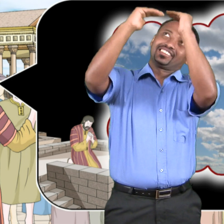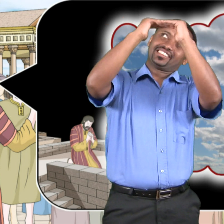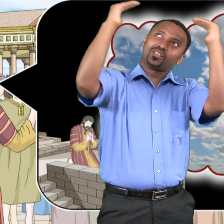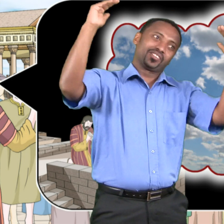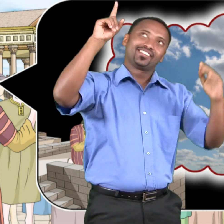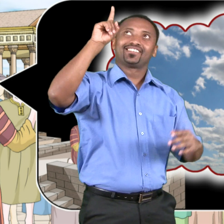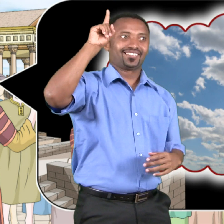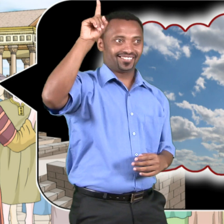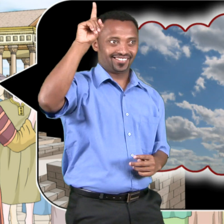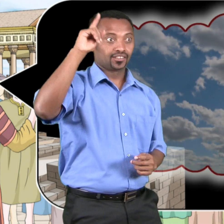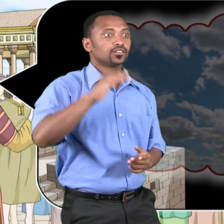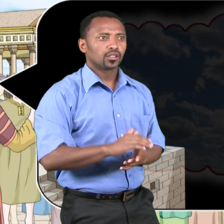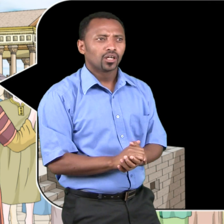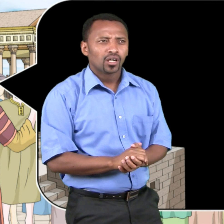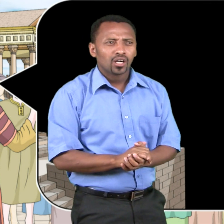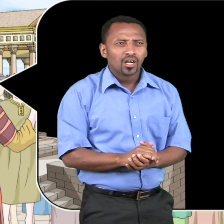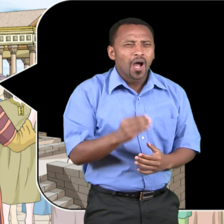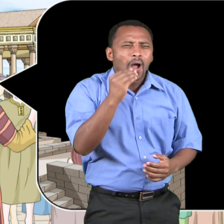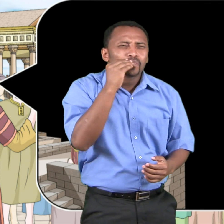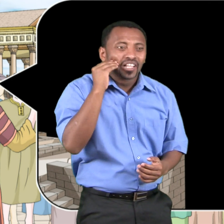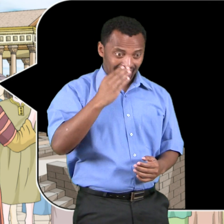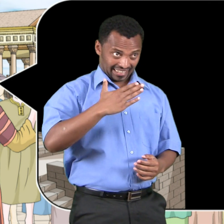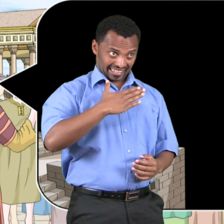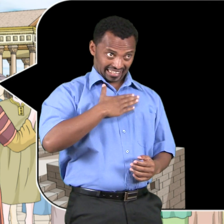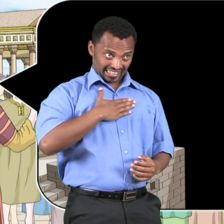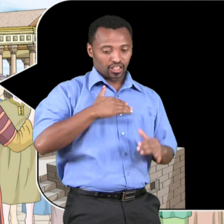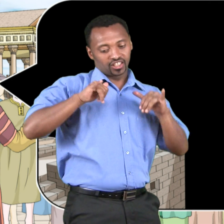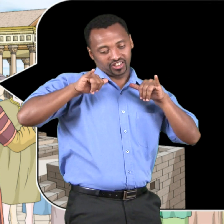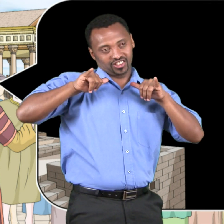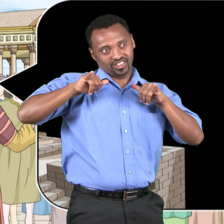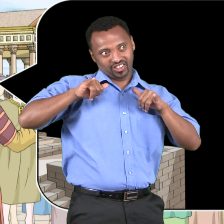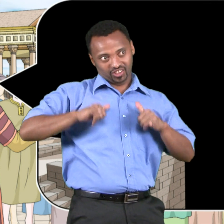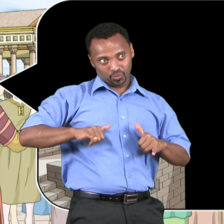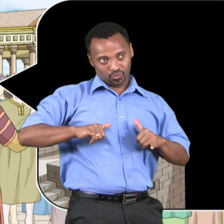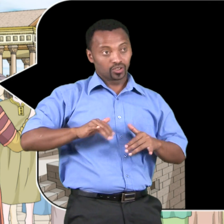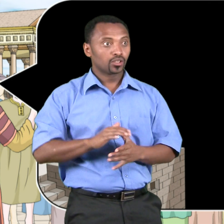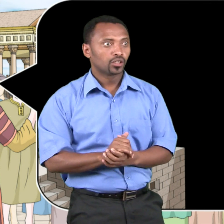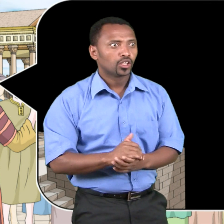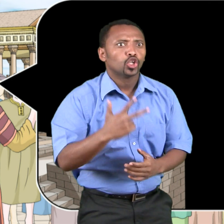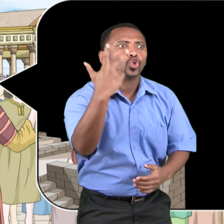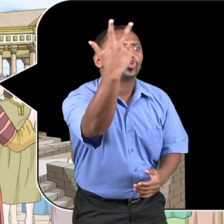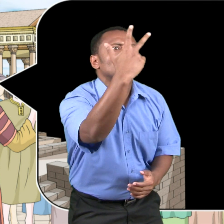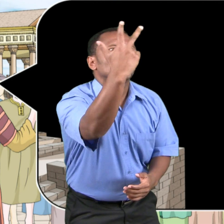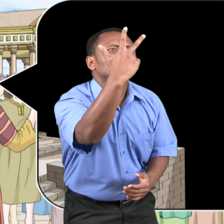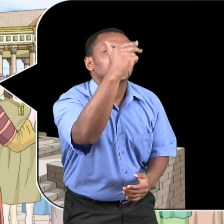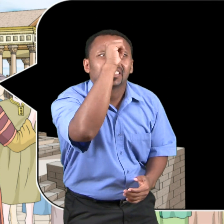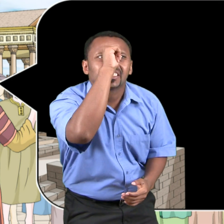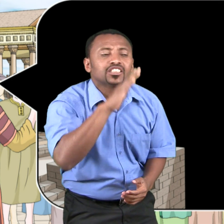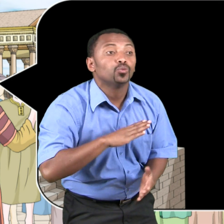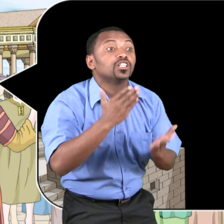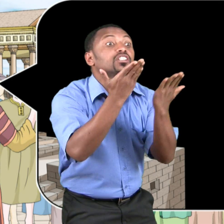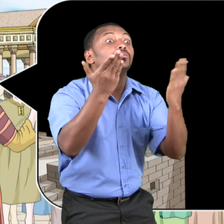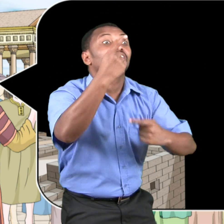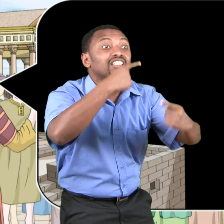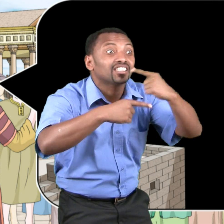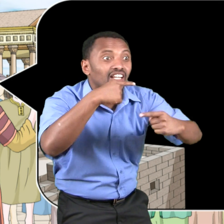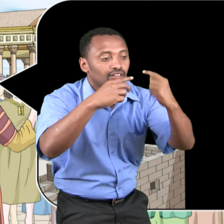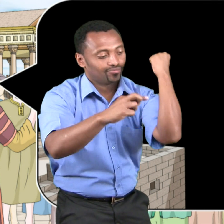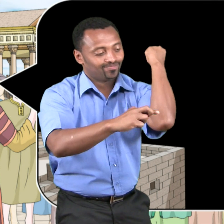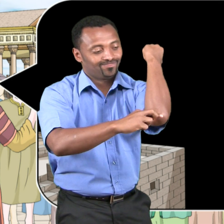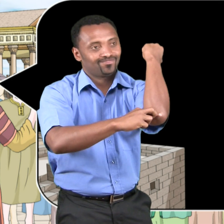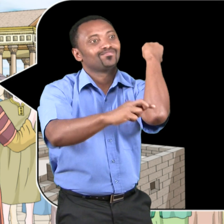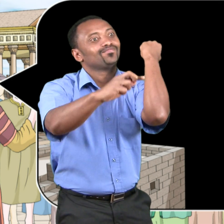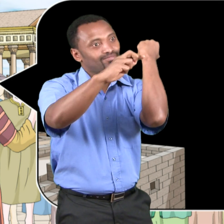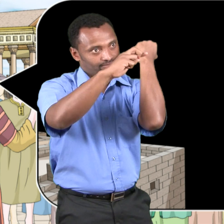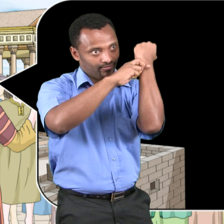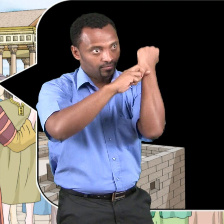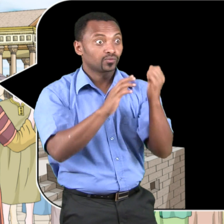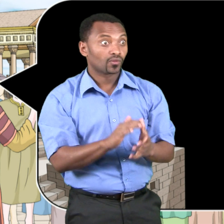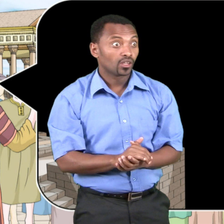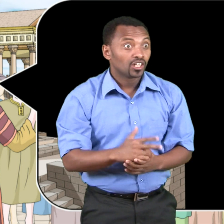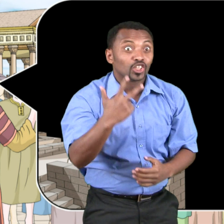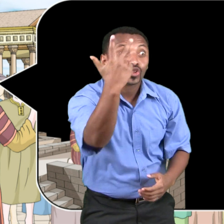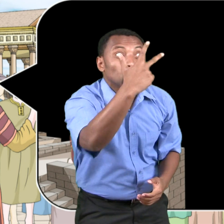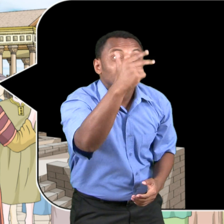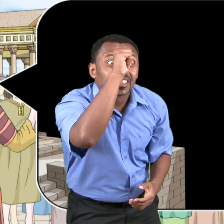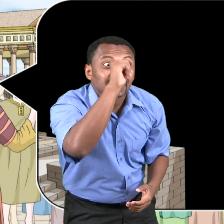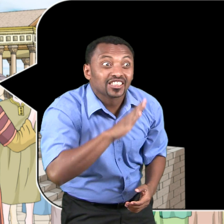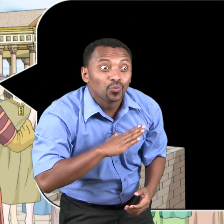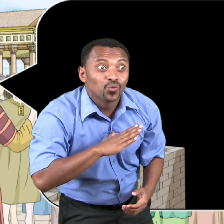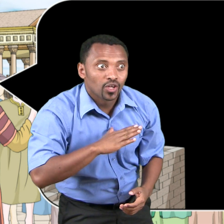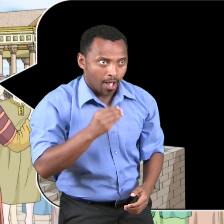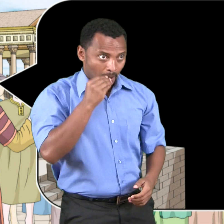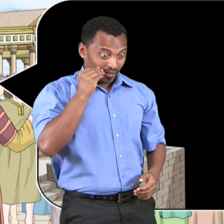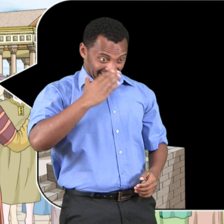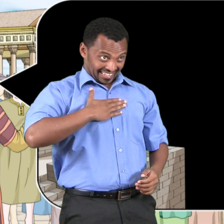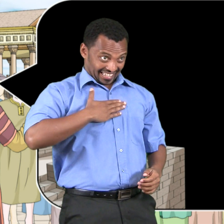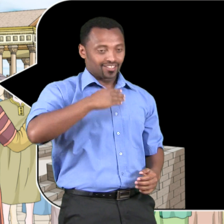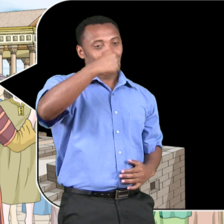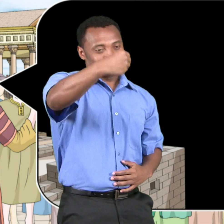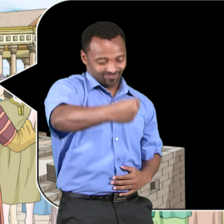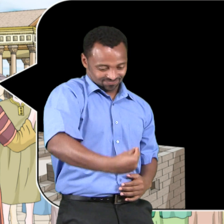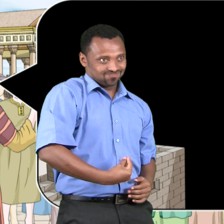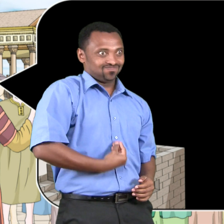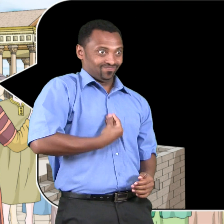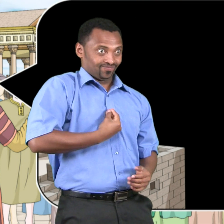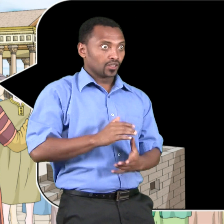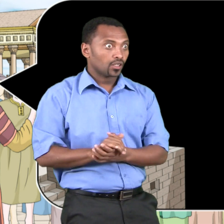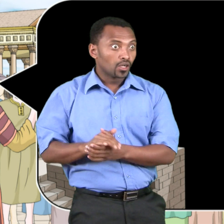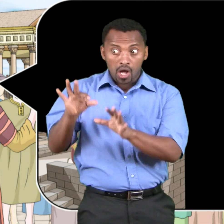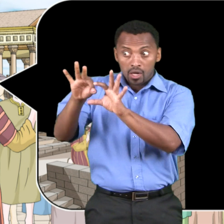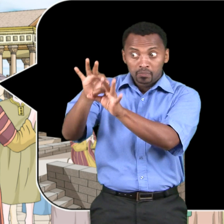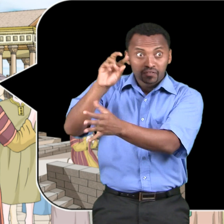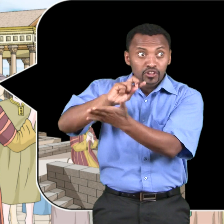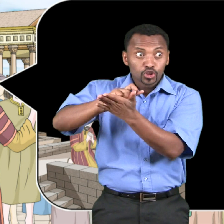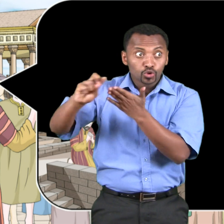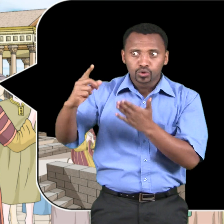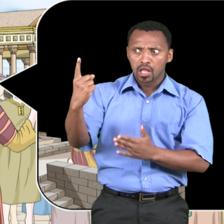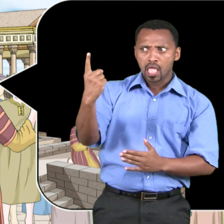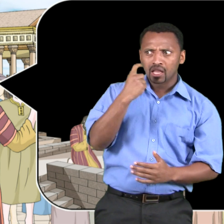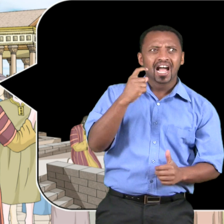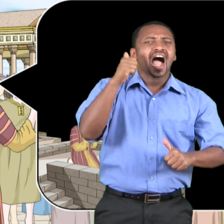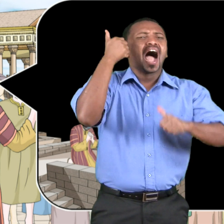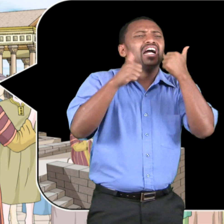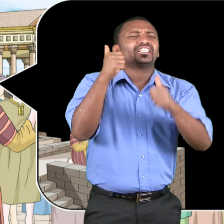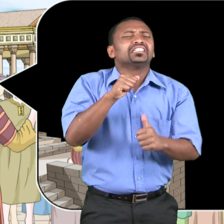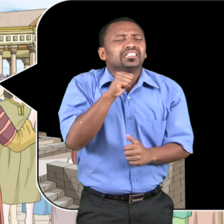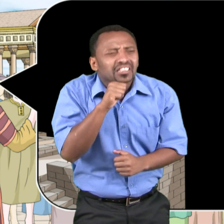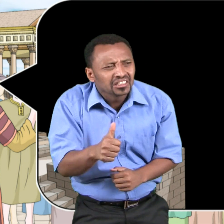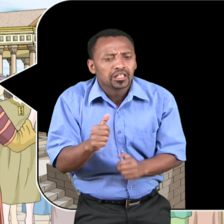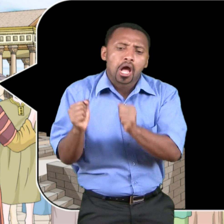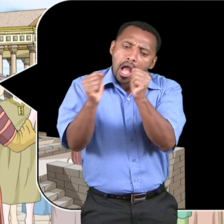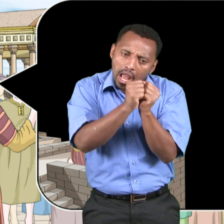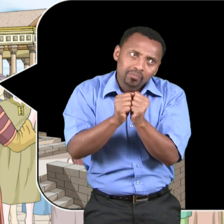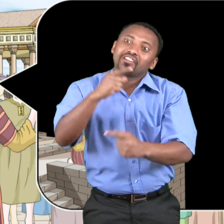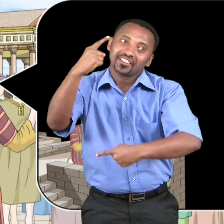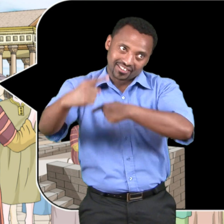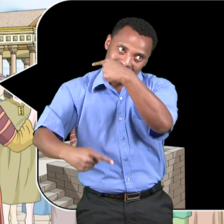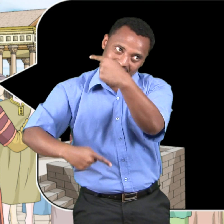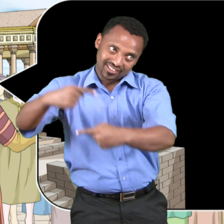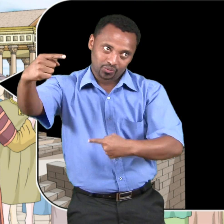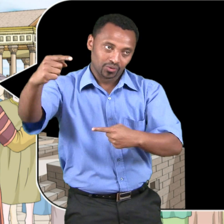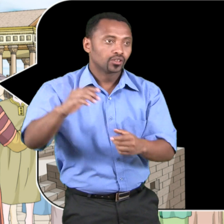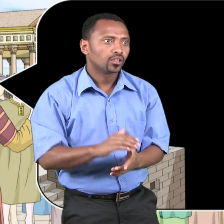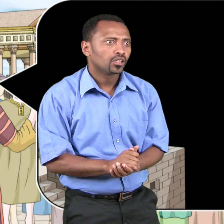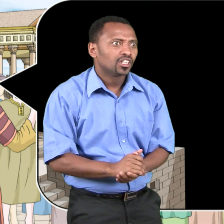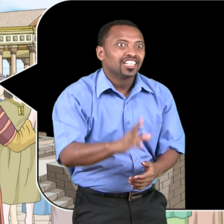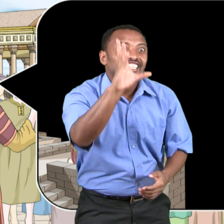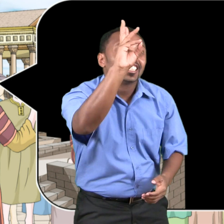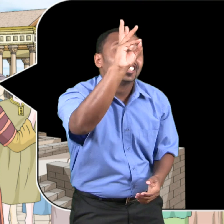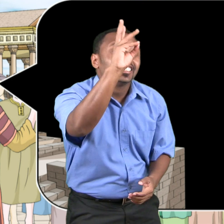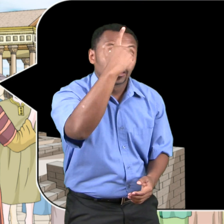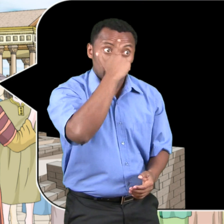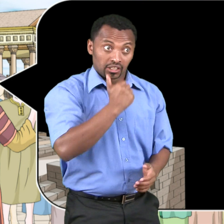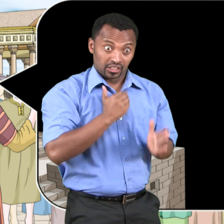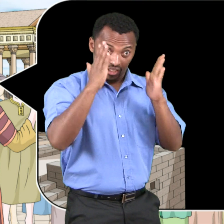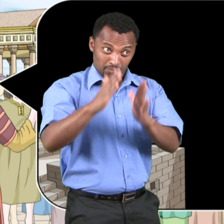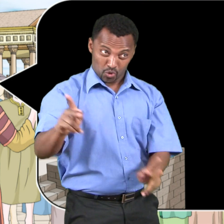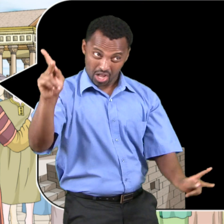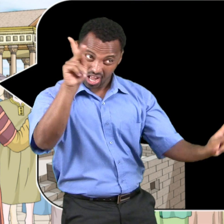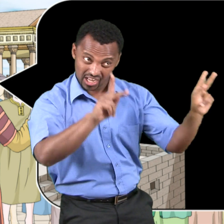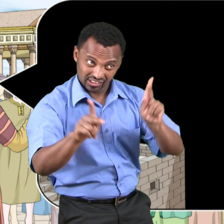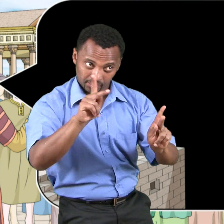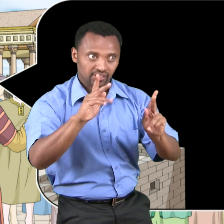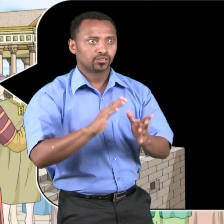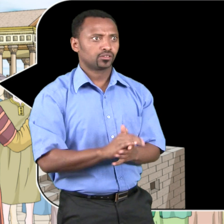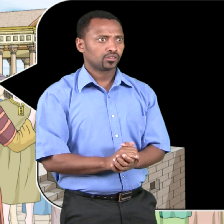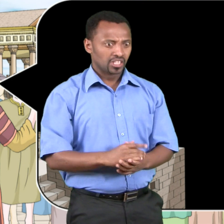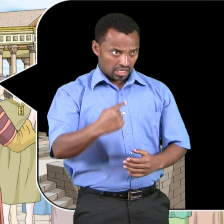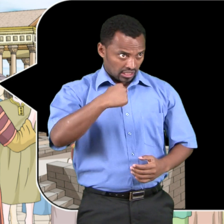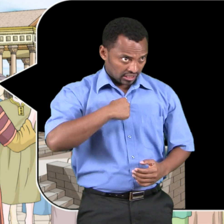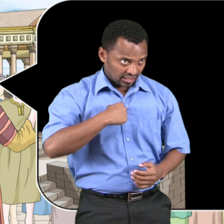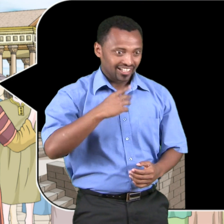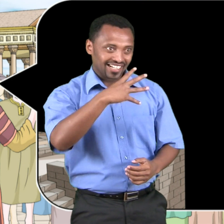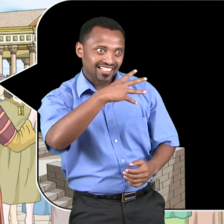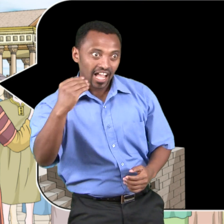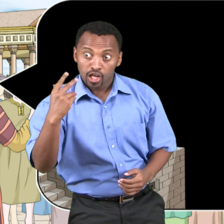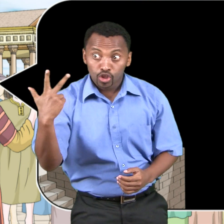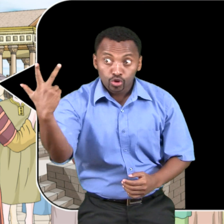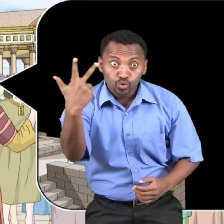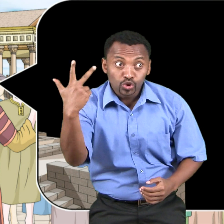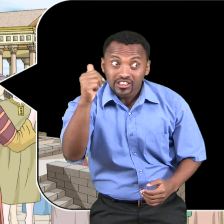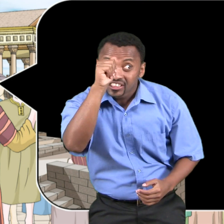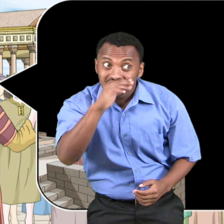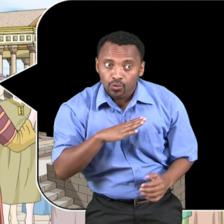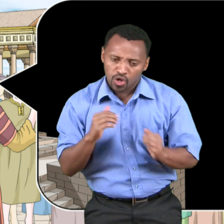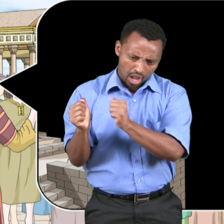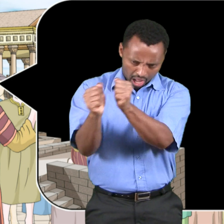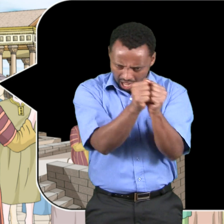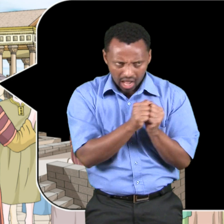Just then three men sent to me from Caesarea stopped at the house where I was staying.